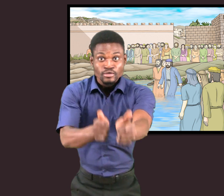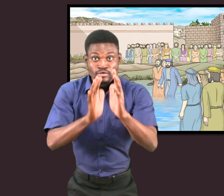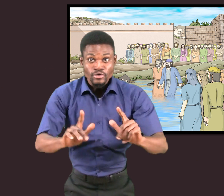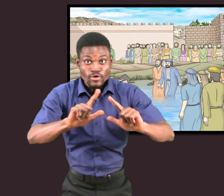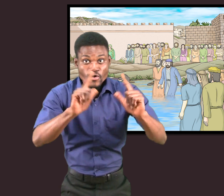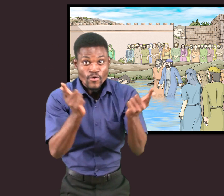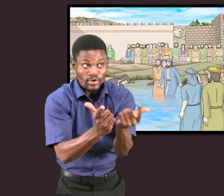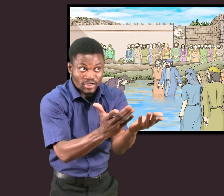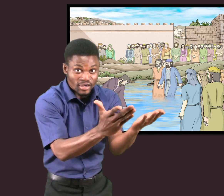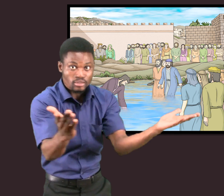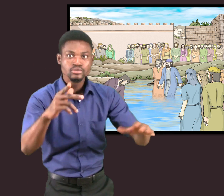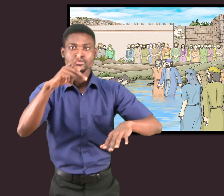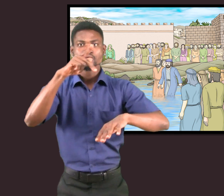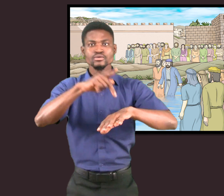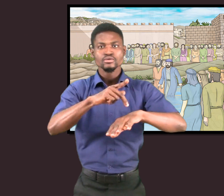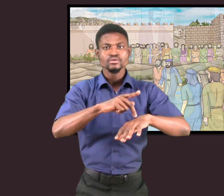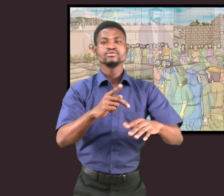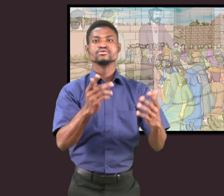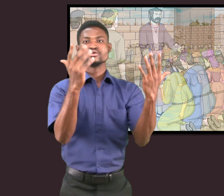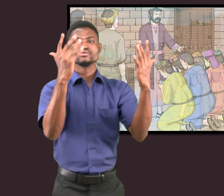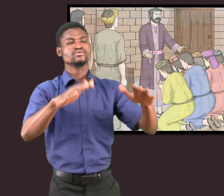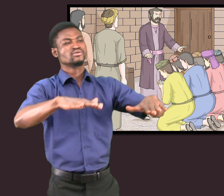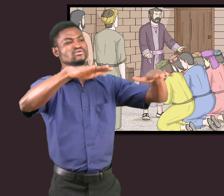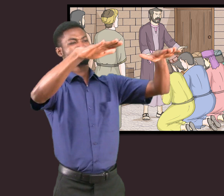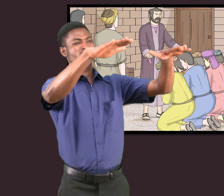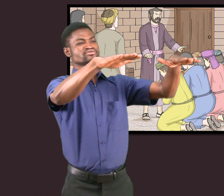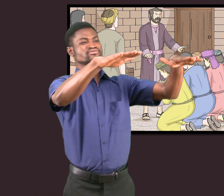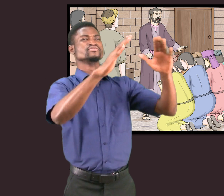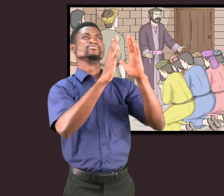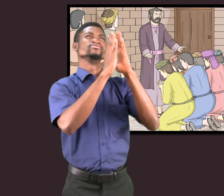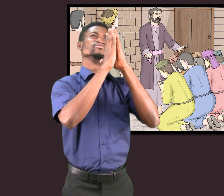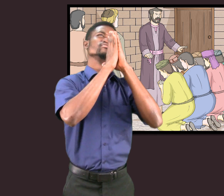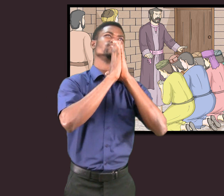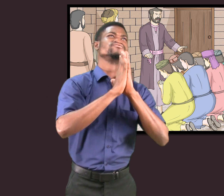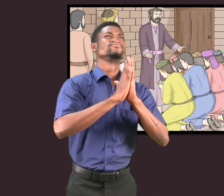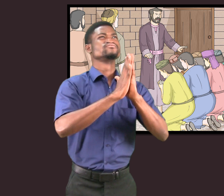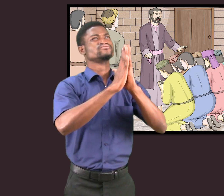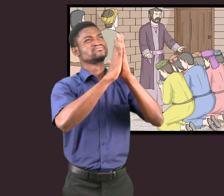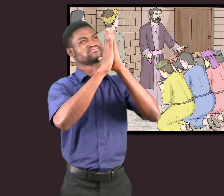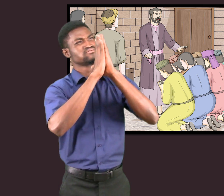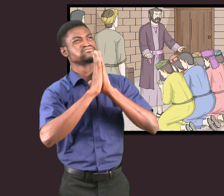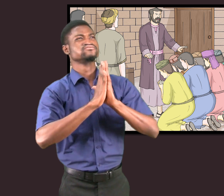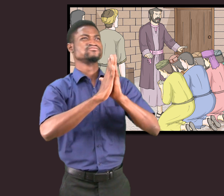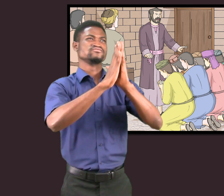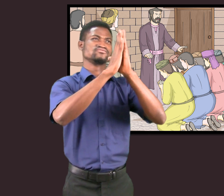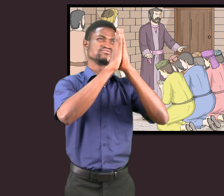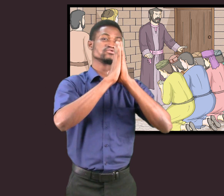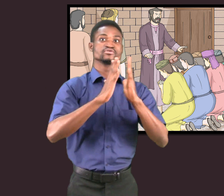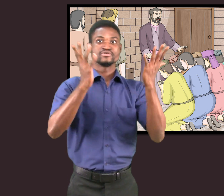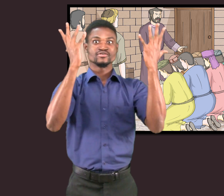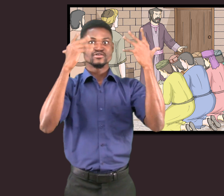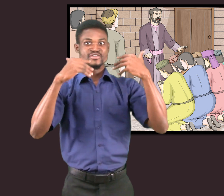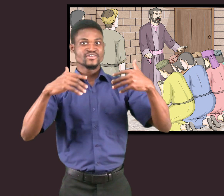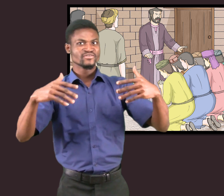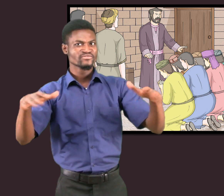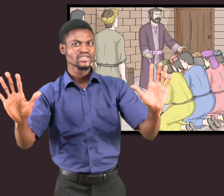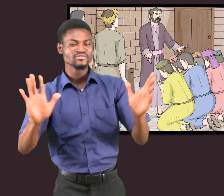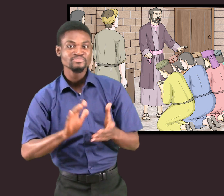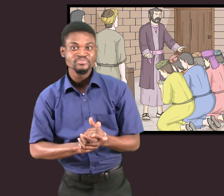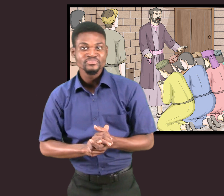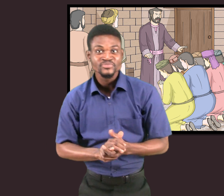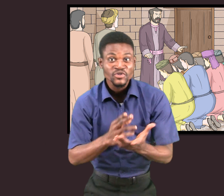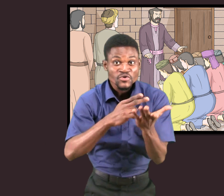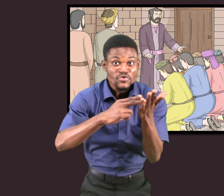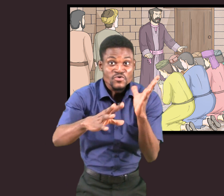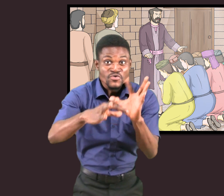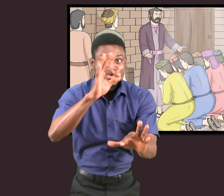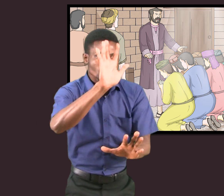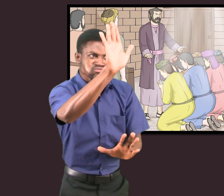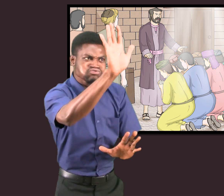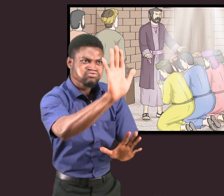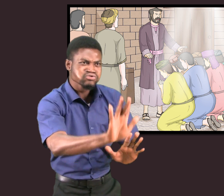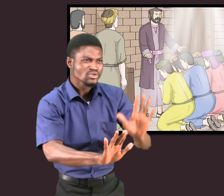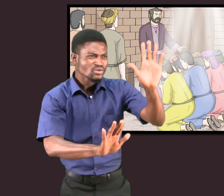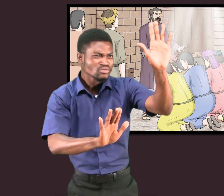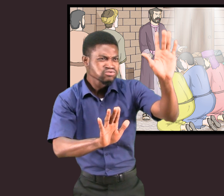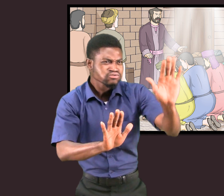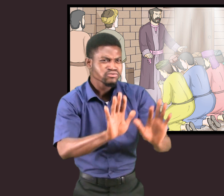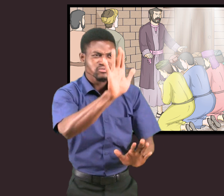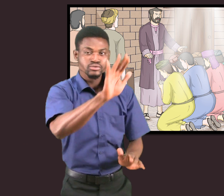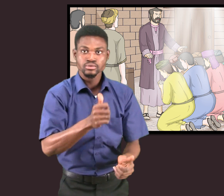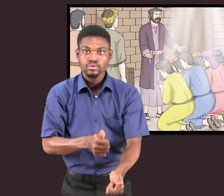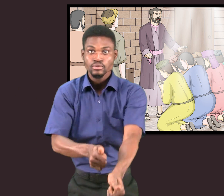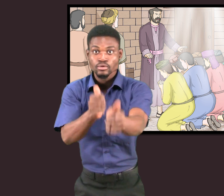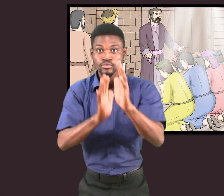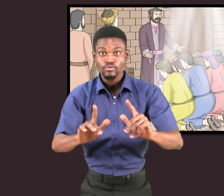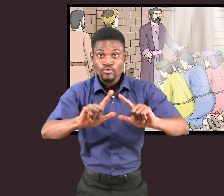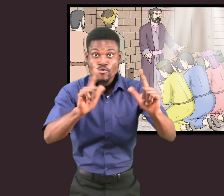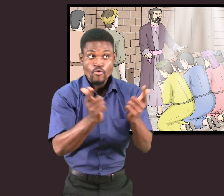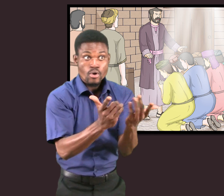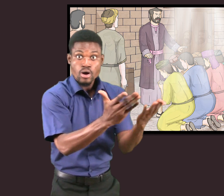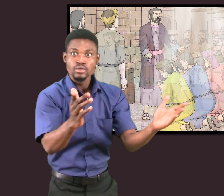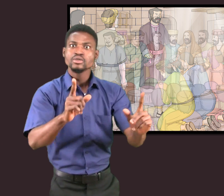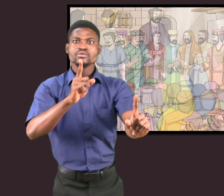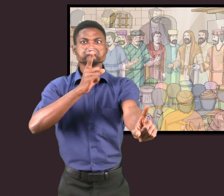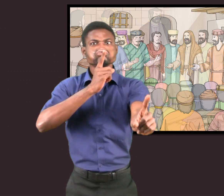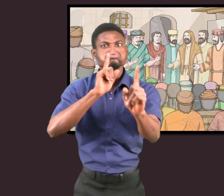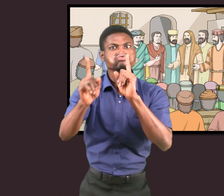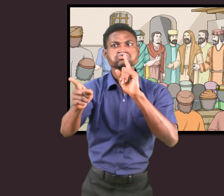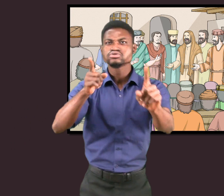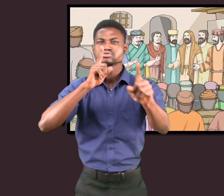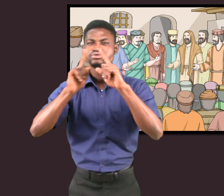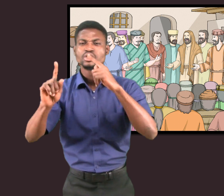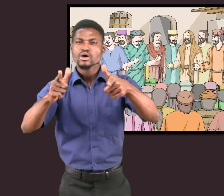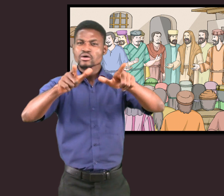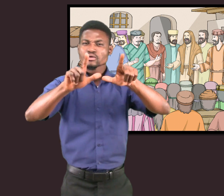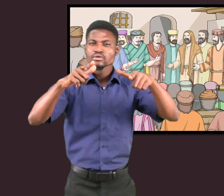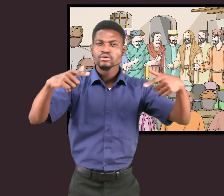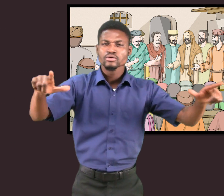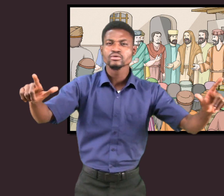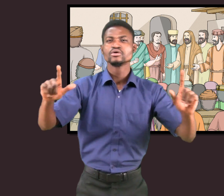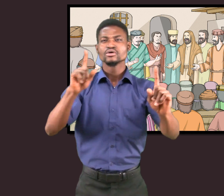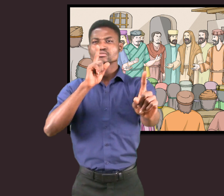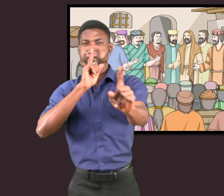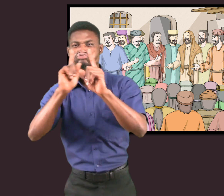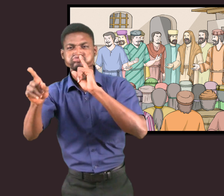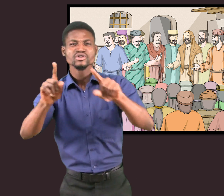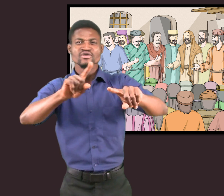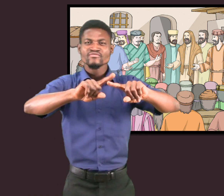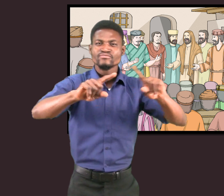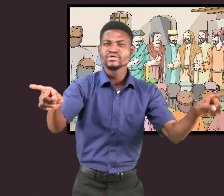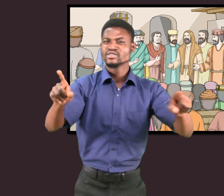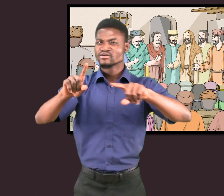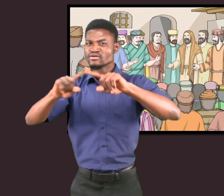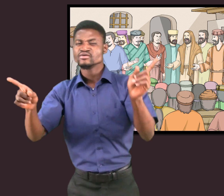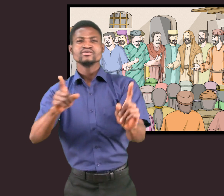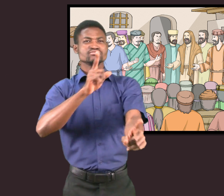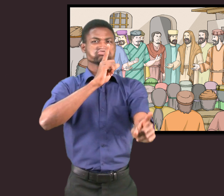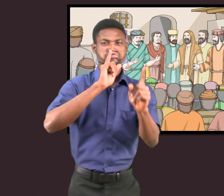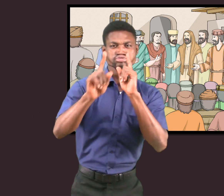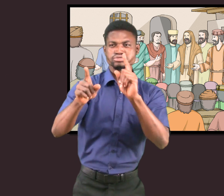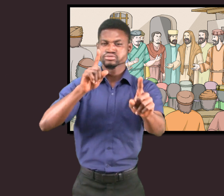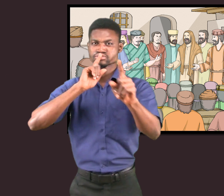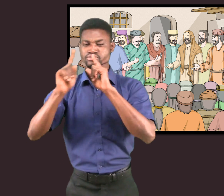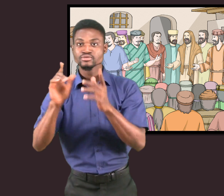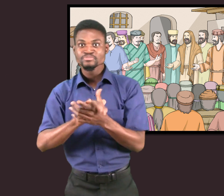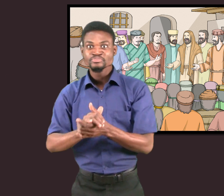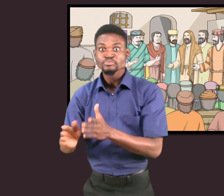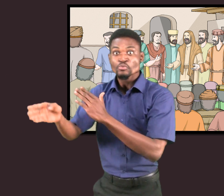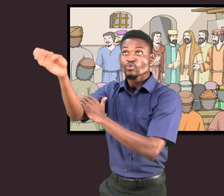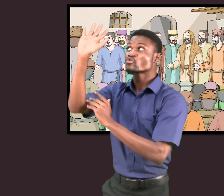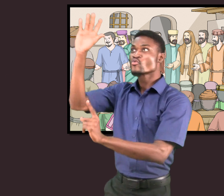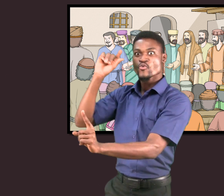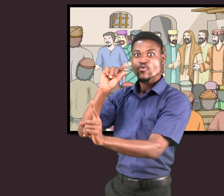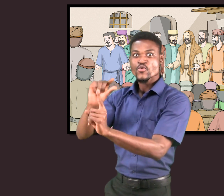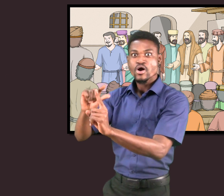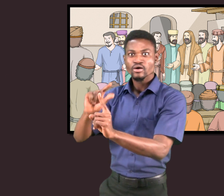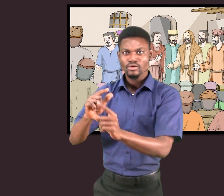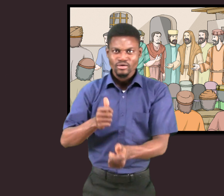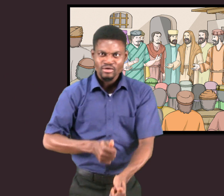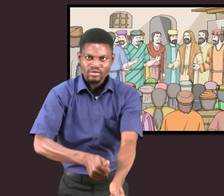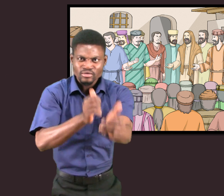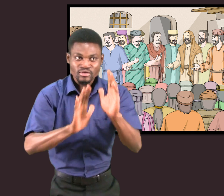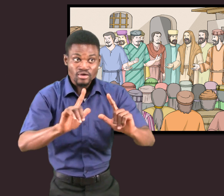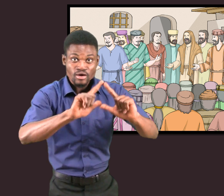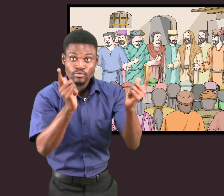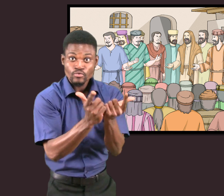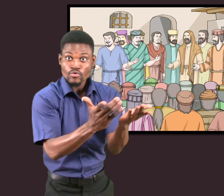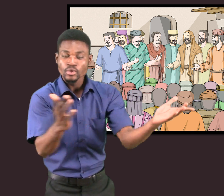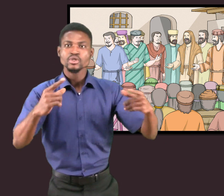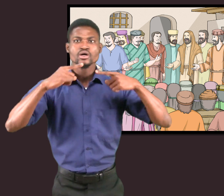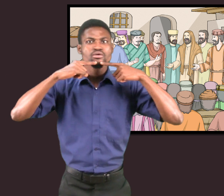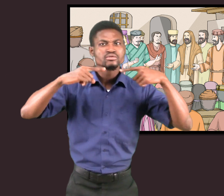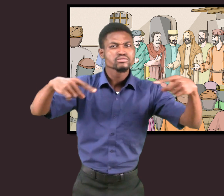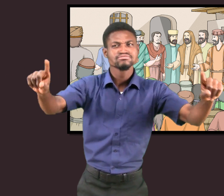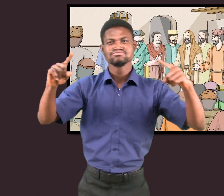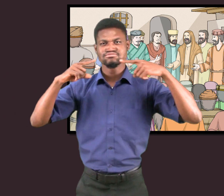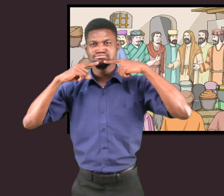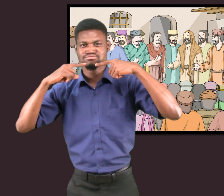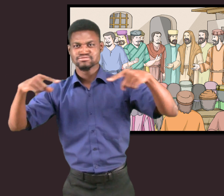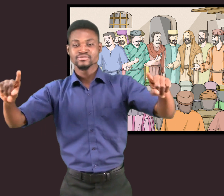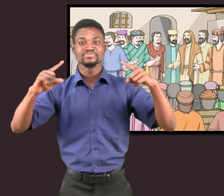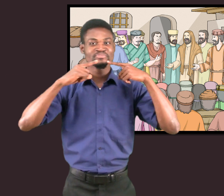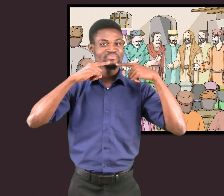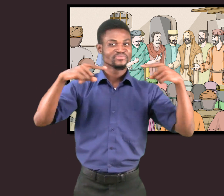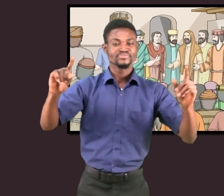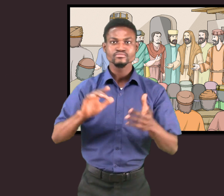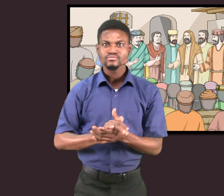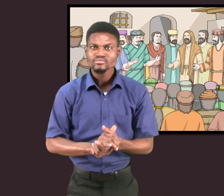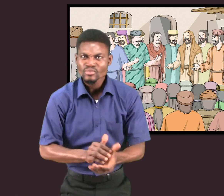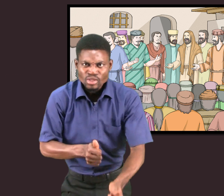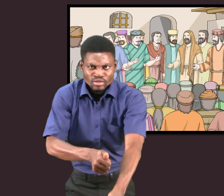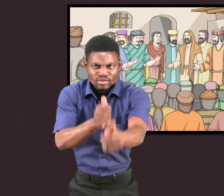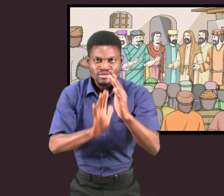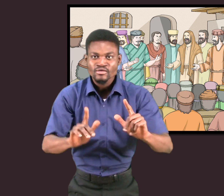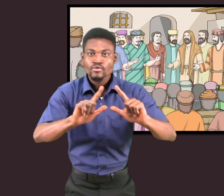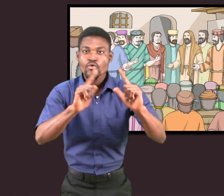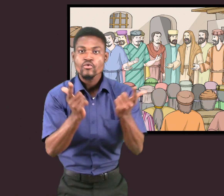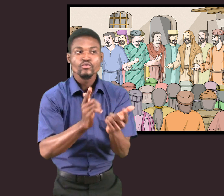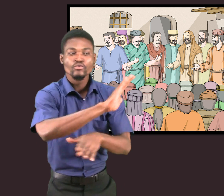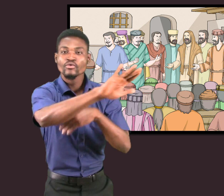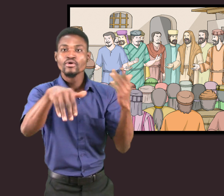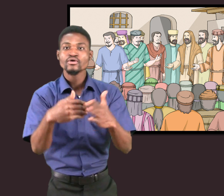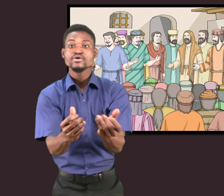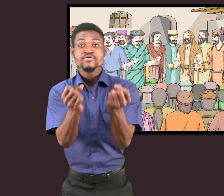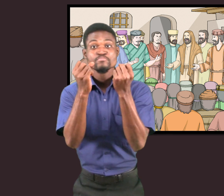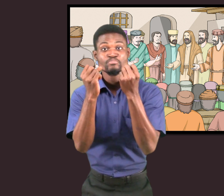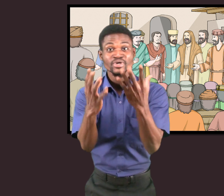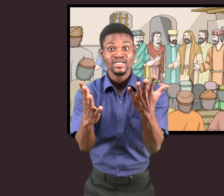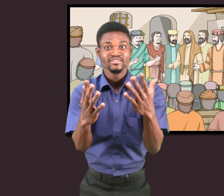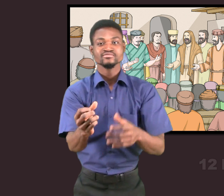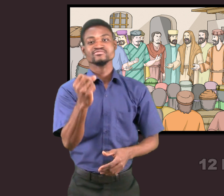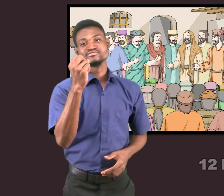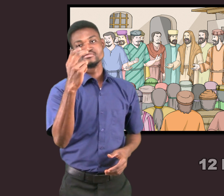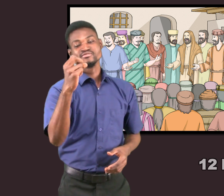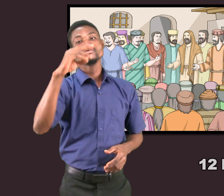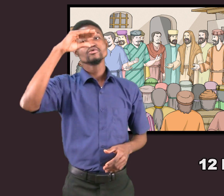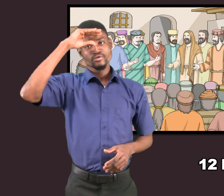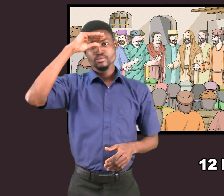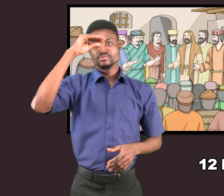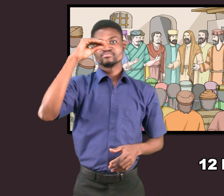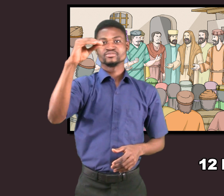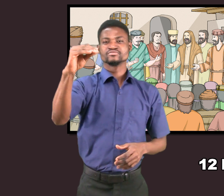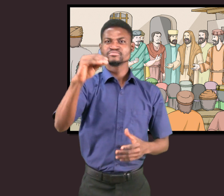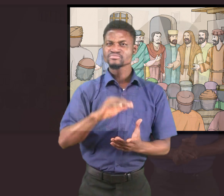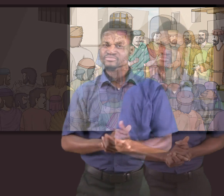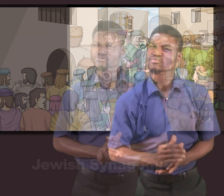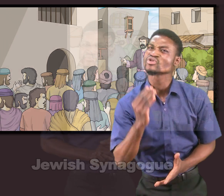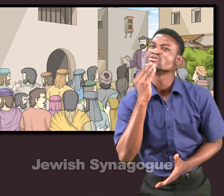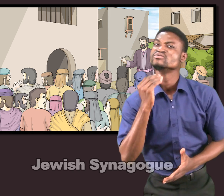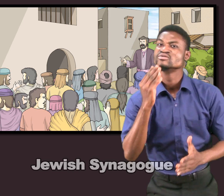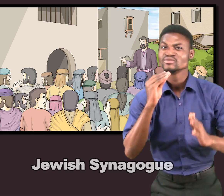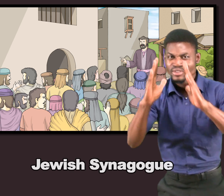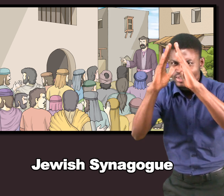And when Paul laid his hands on them, the Holy Spirit came upon them, and they spoke in tongues and prophesied. There were about twelve men in all.